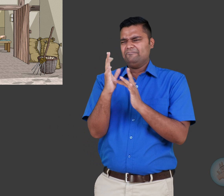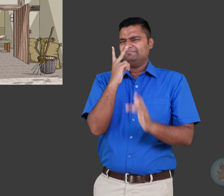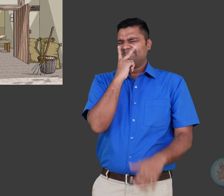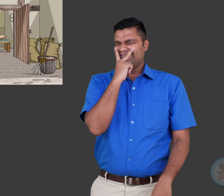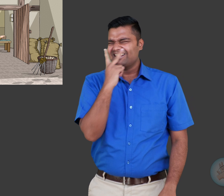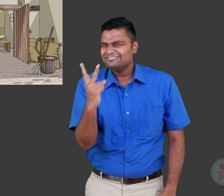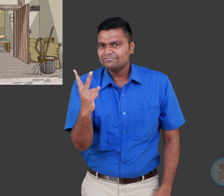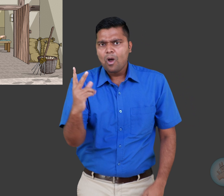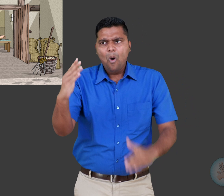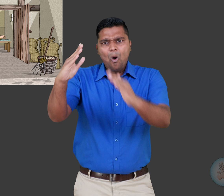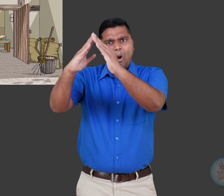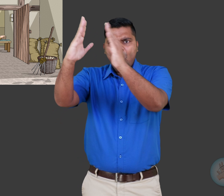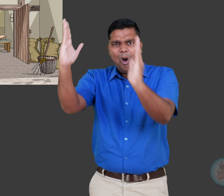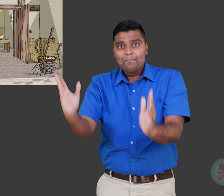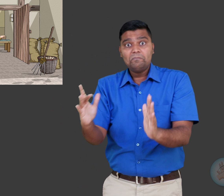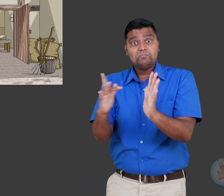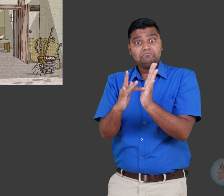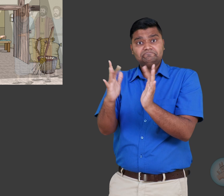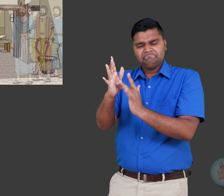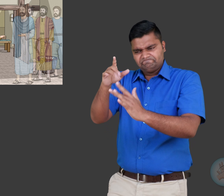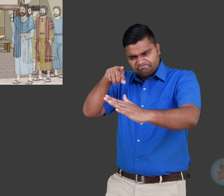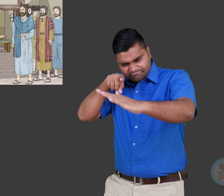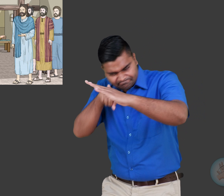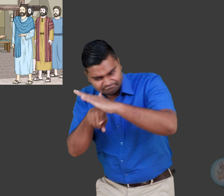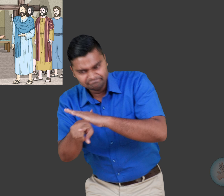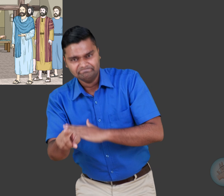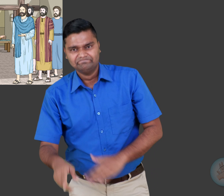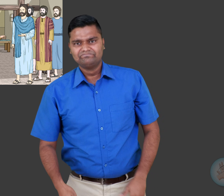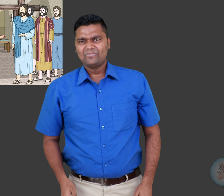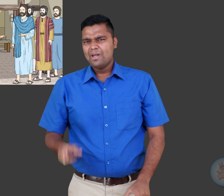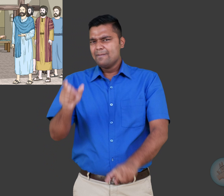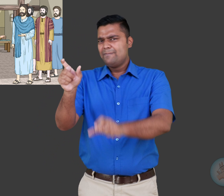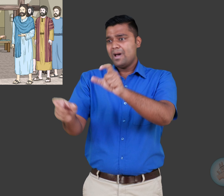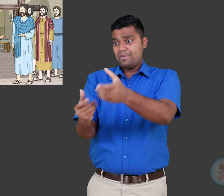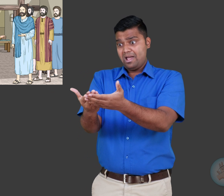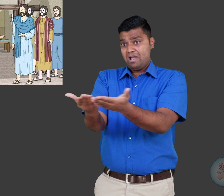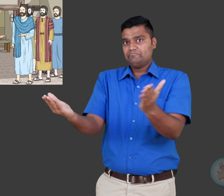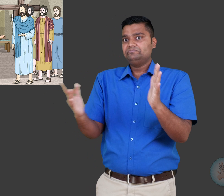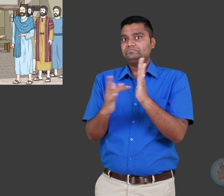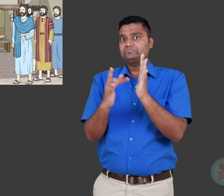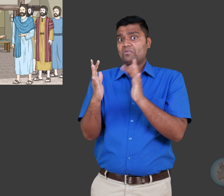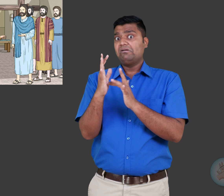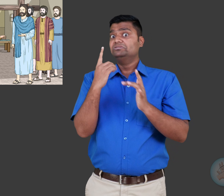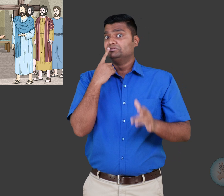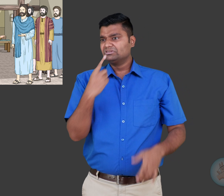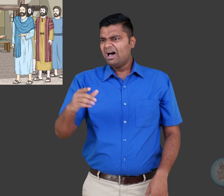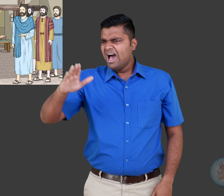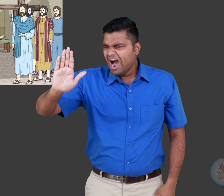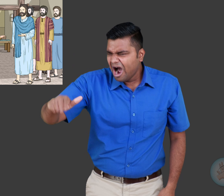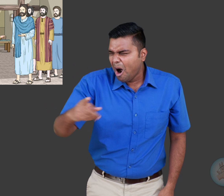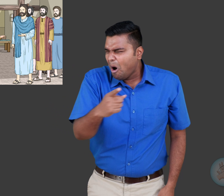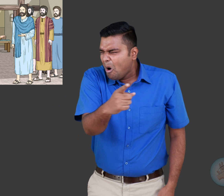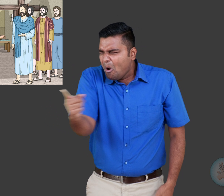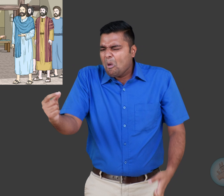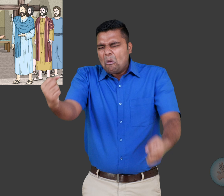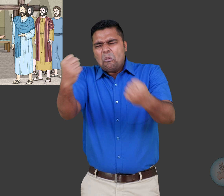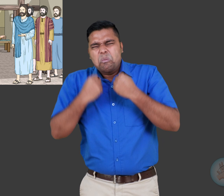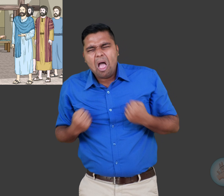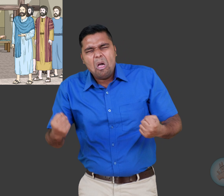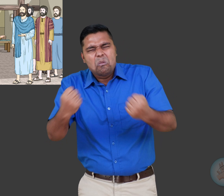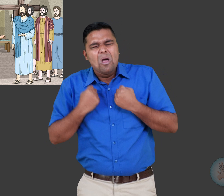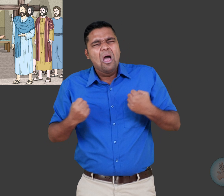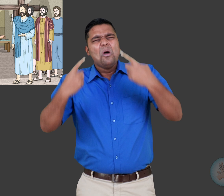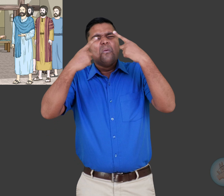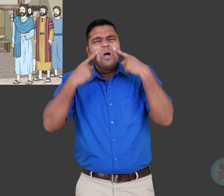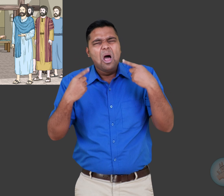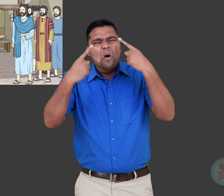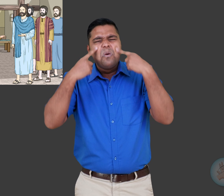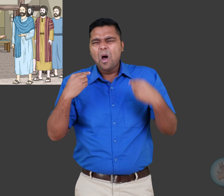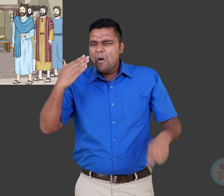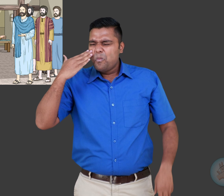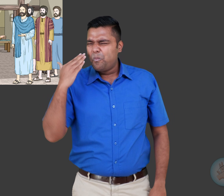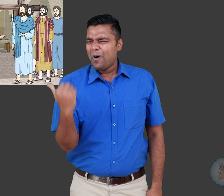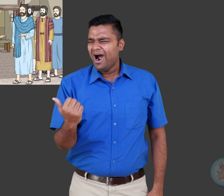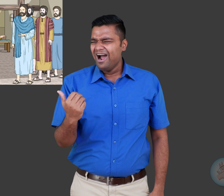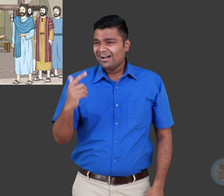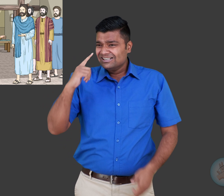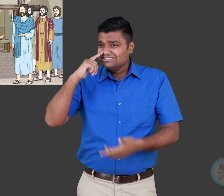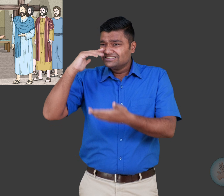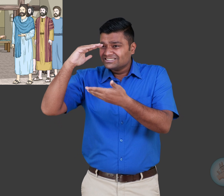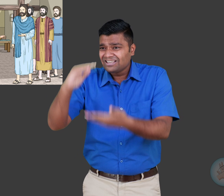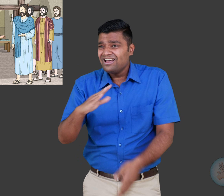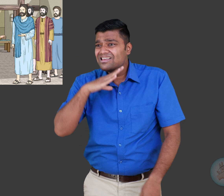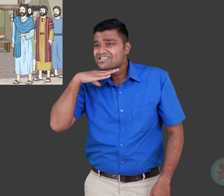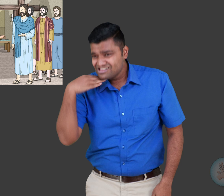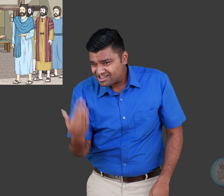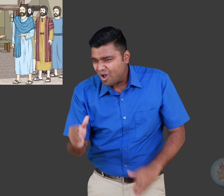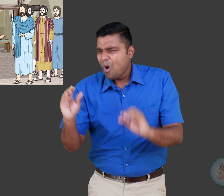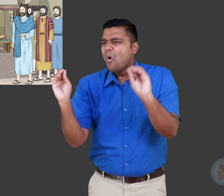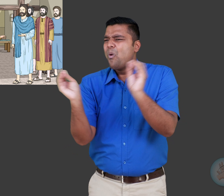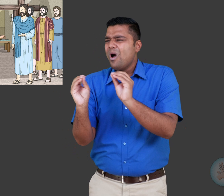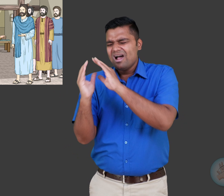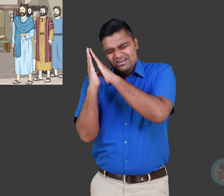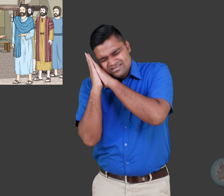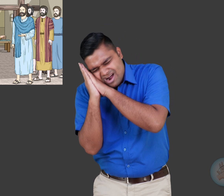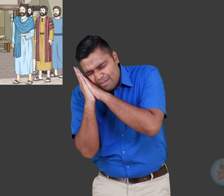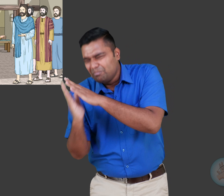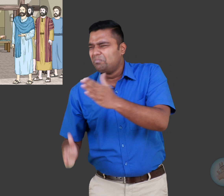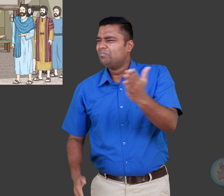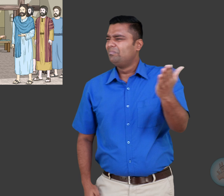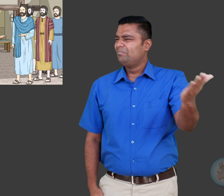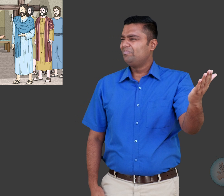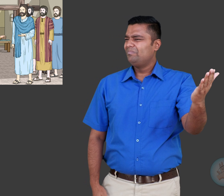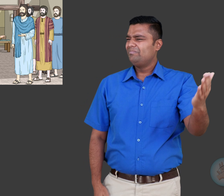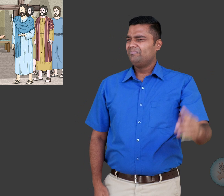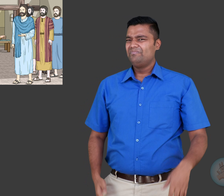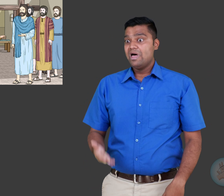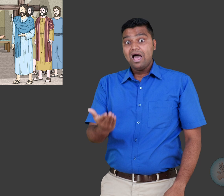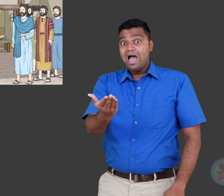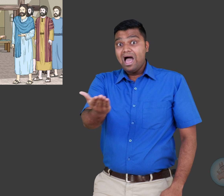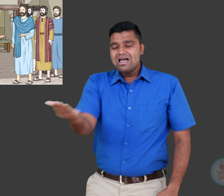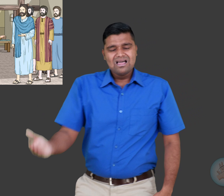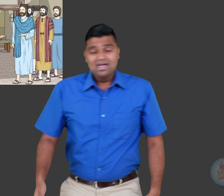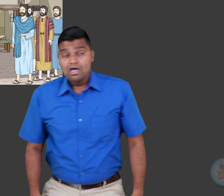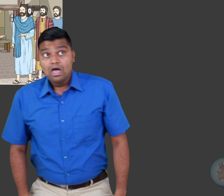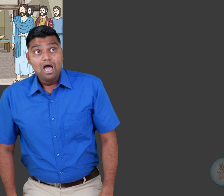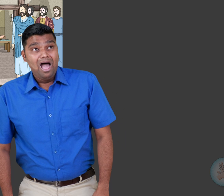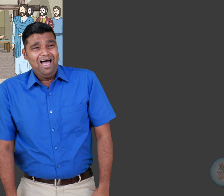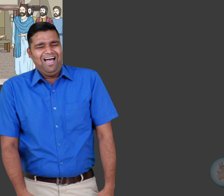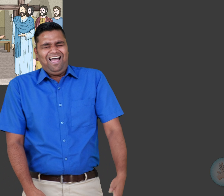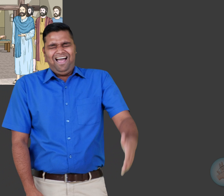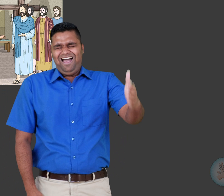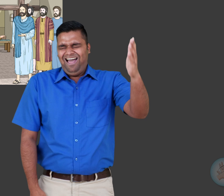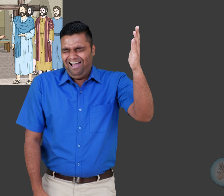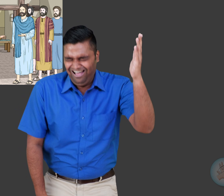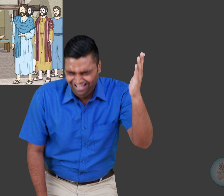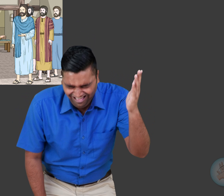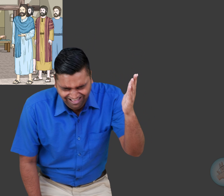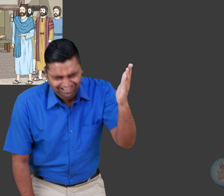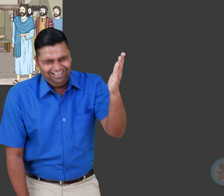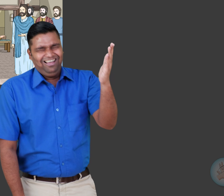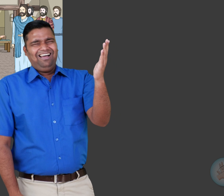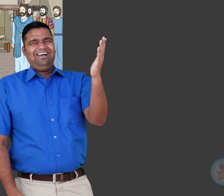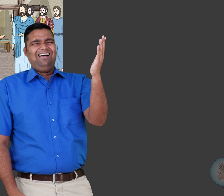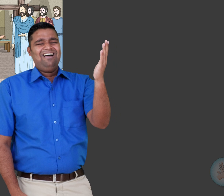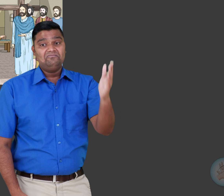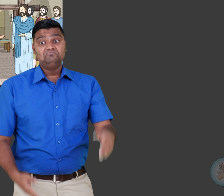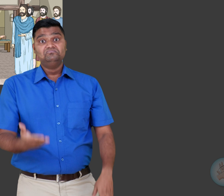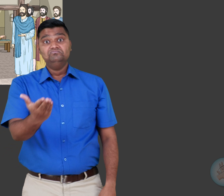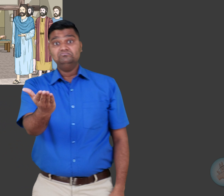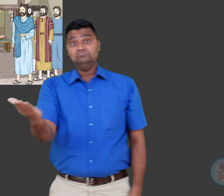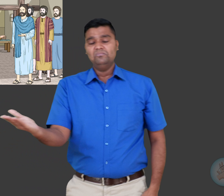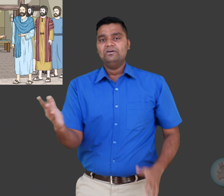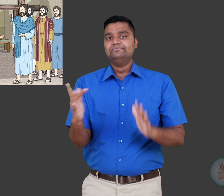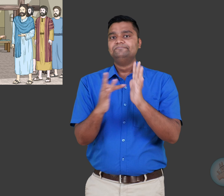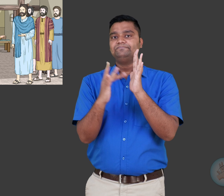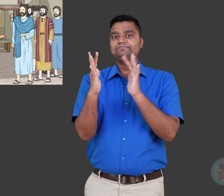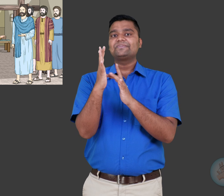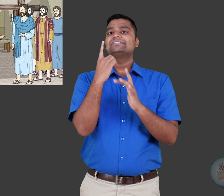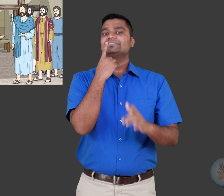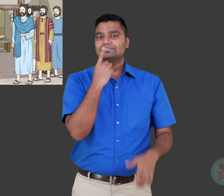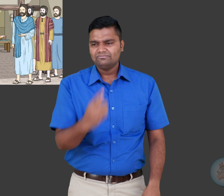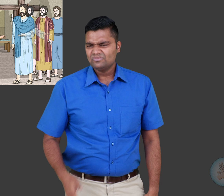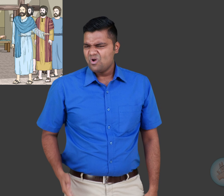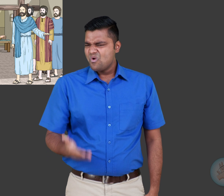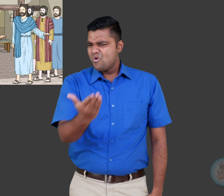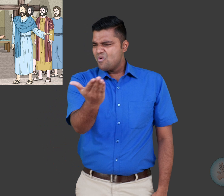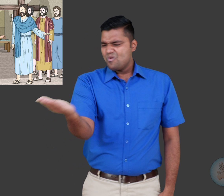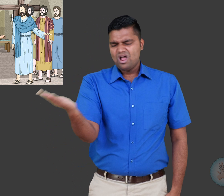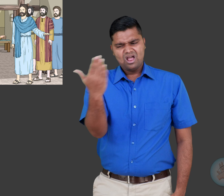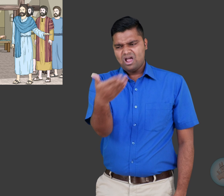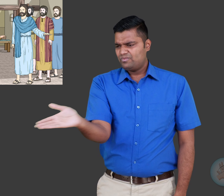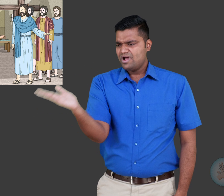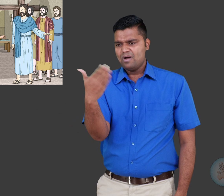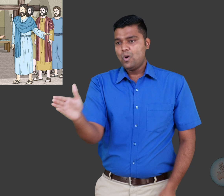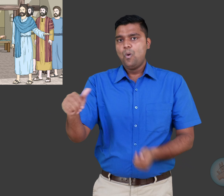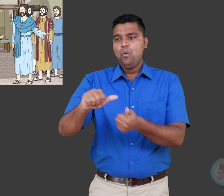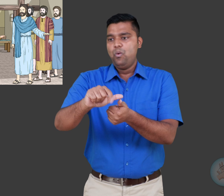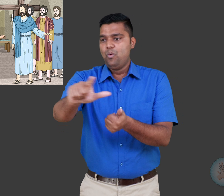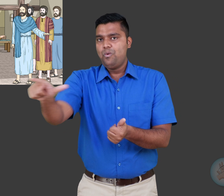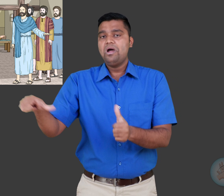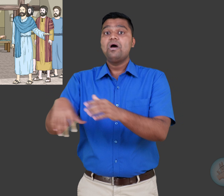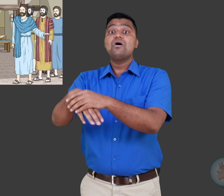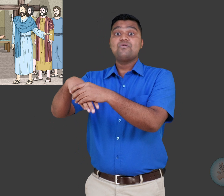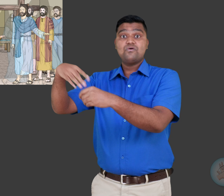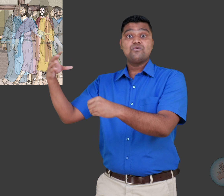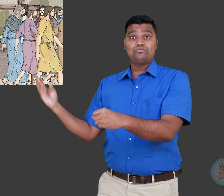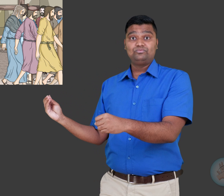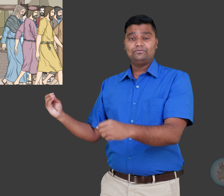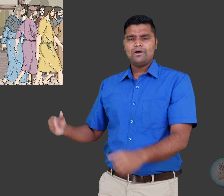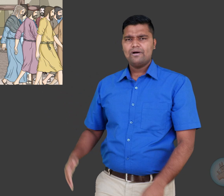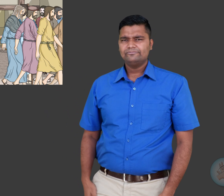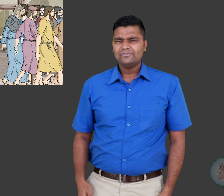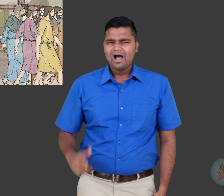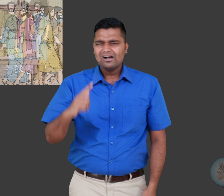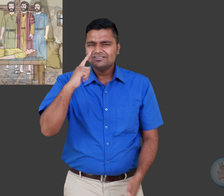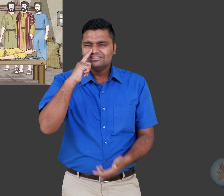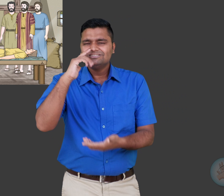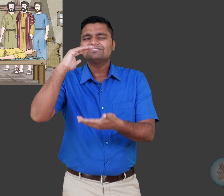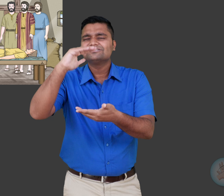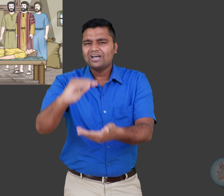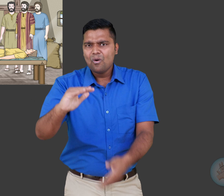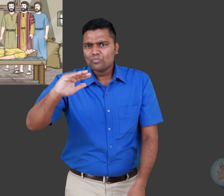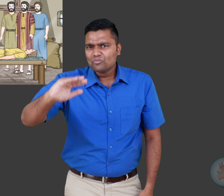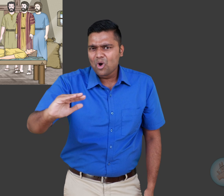He went inside and asked, “Why all this commotion and weeping? The child is not dead, but asleep.” And they laughed at Him.